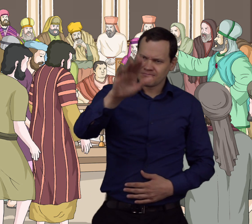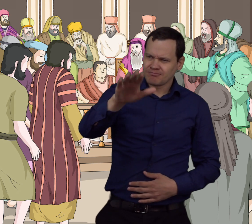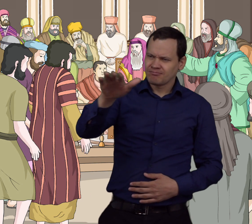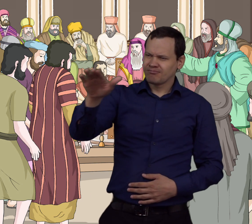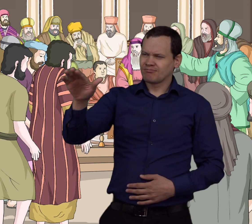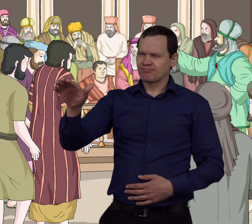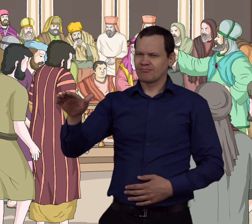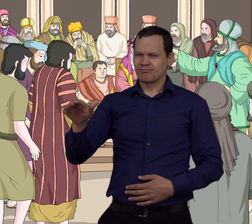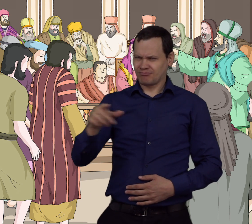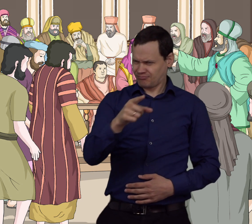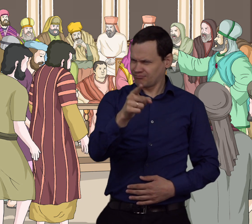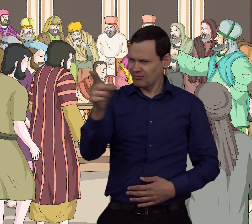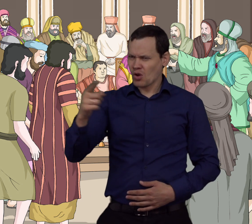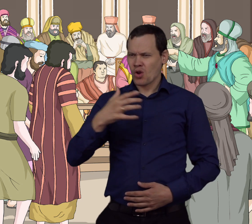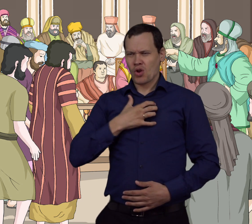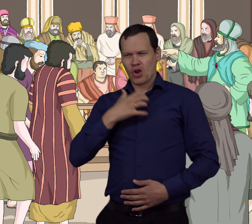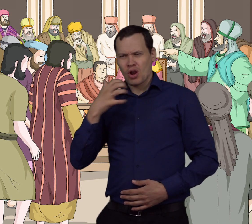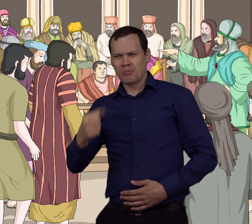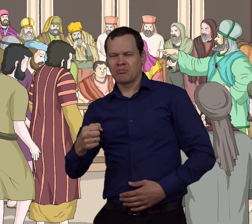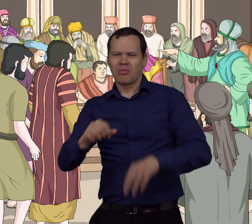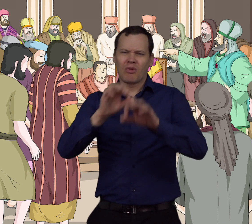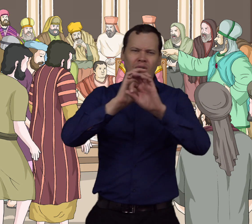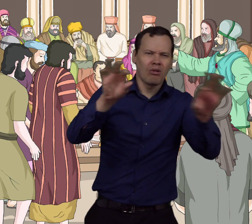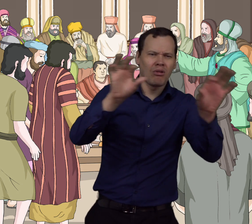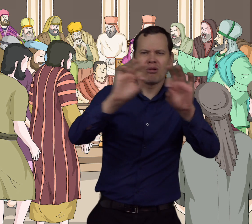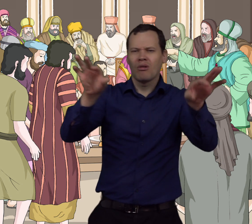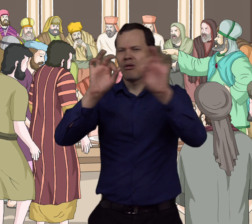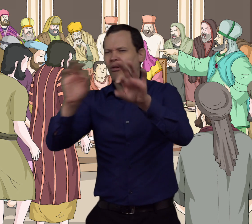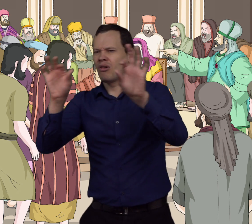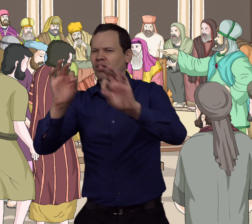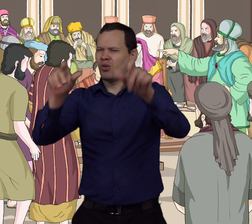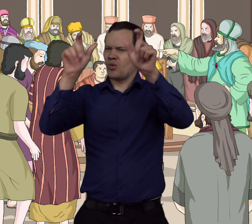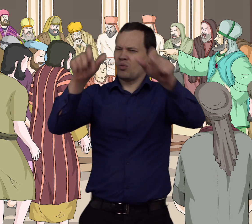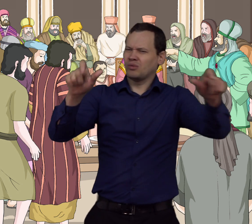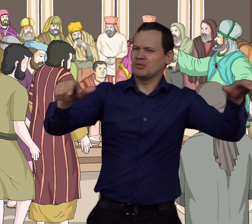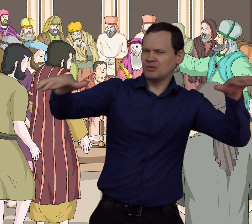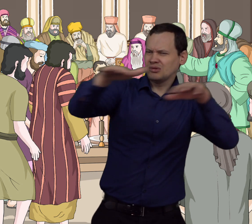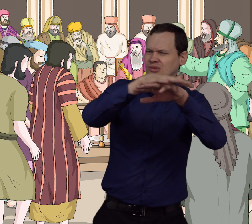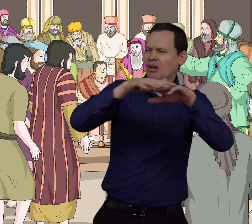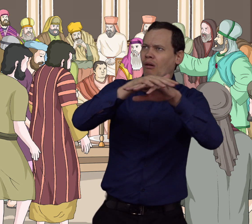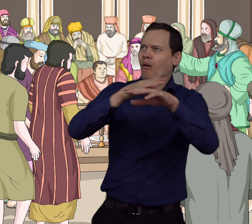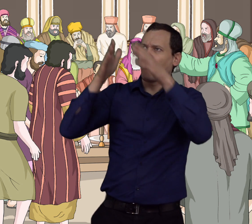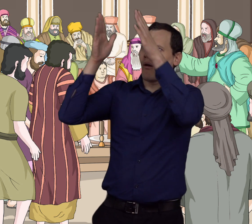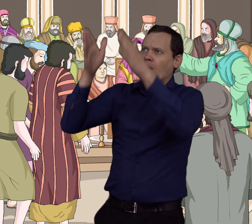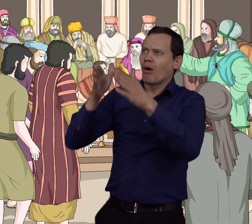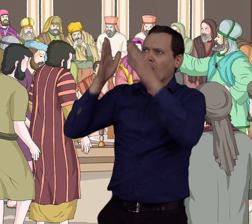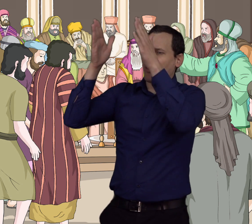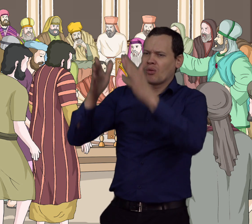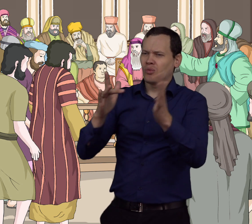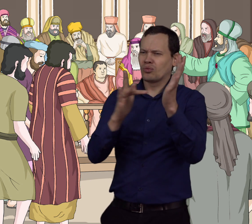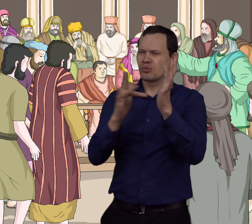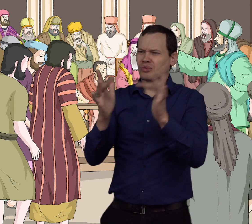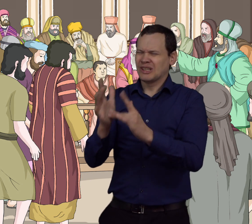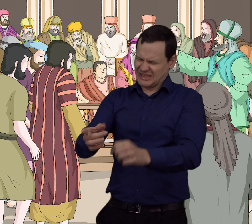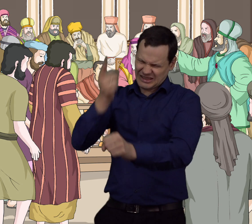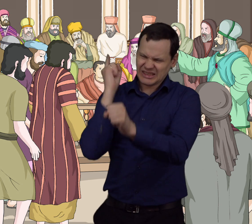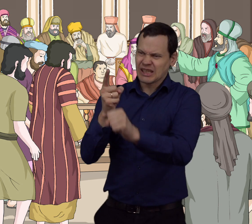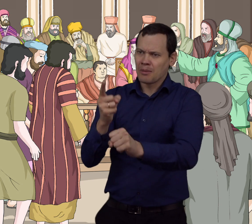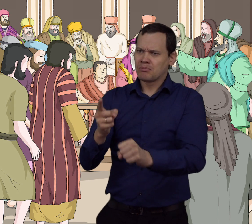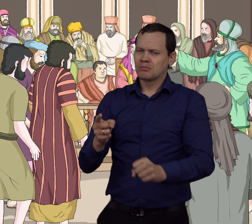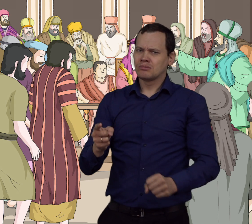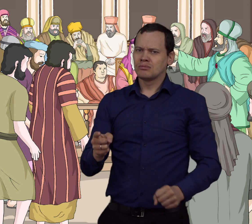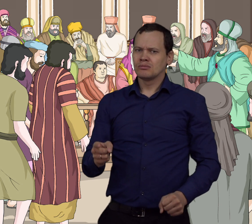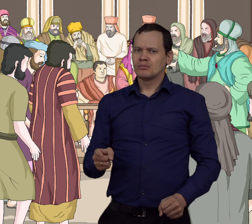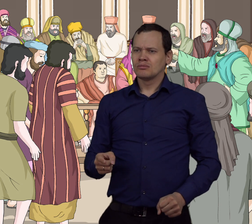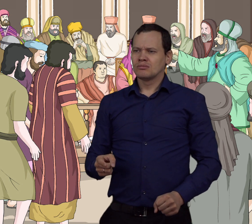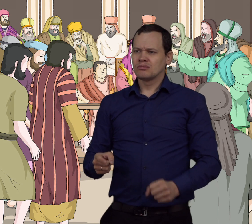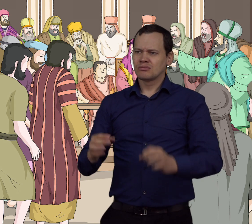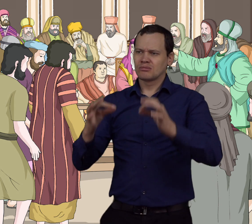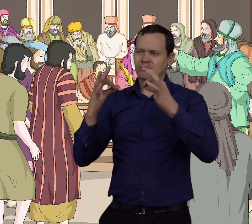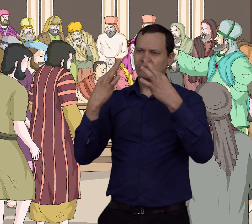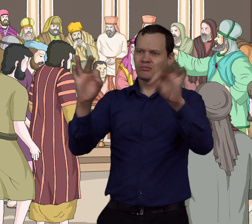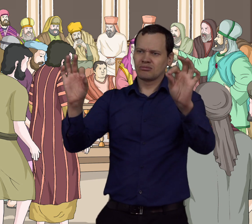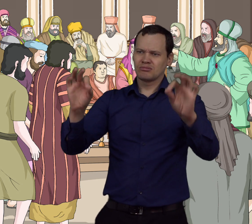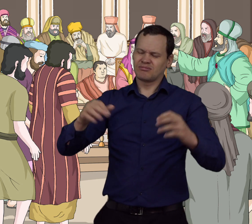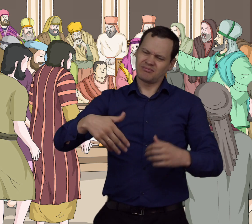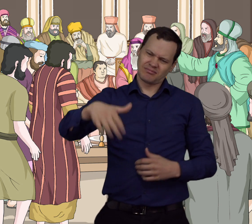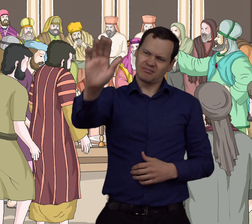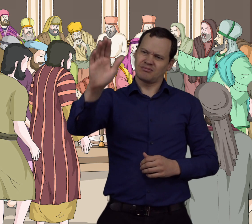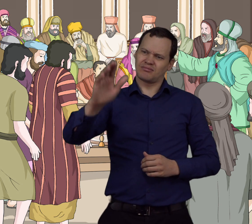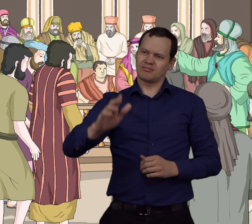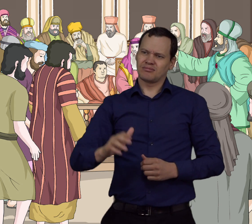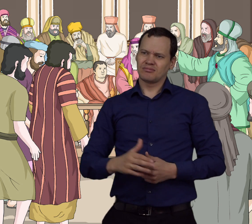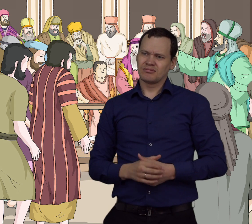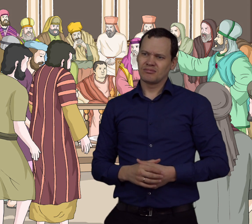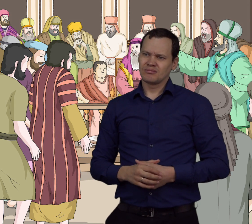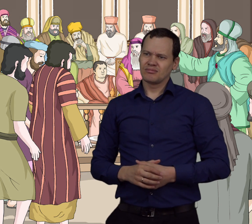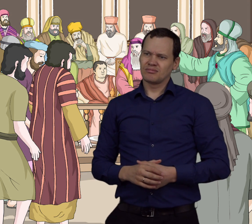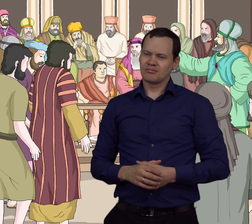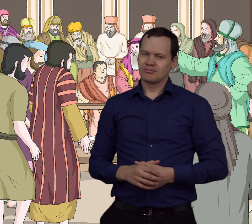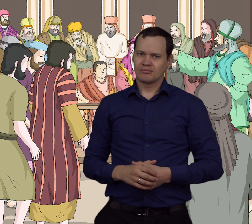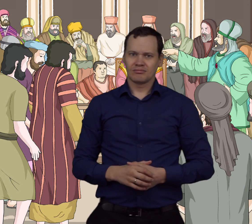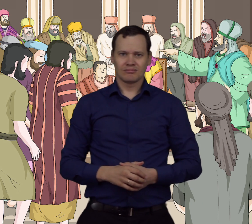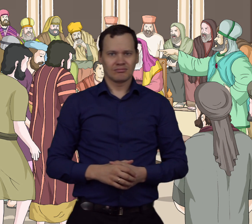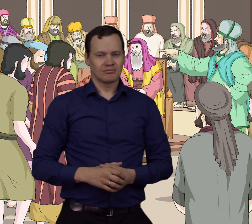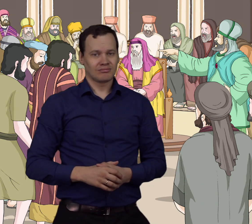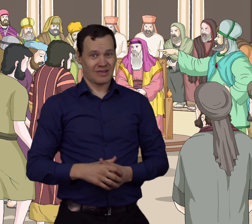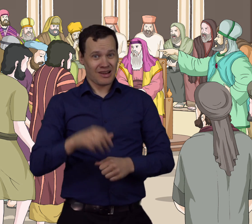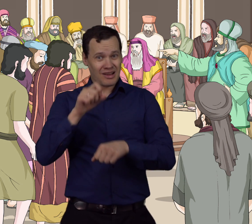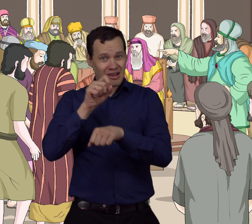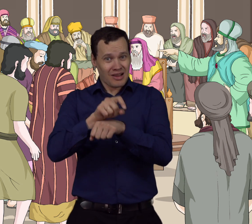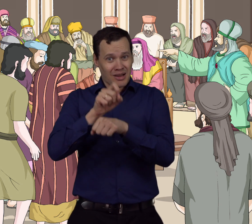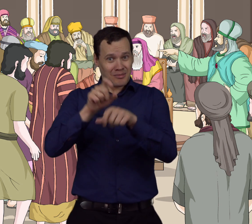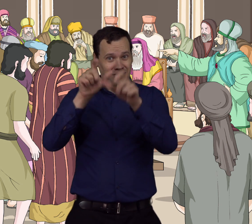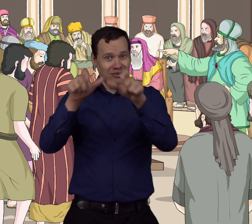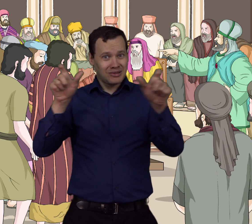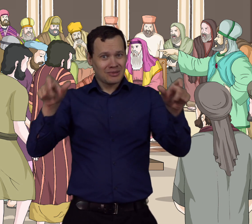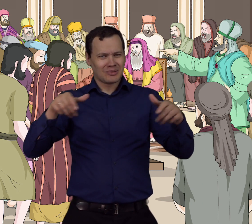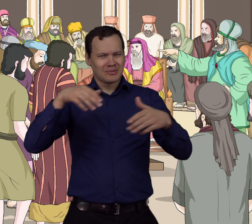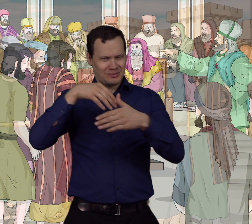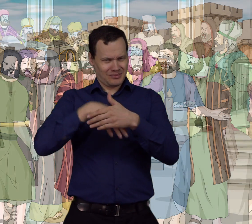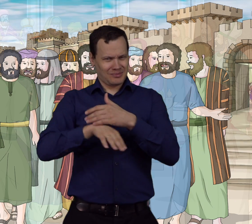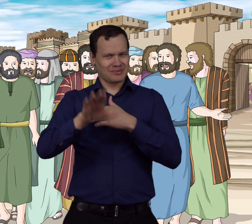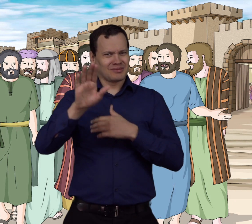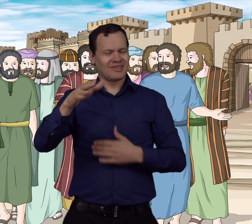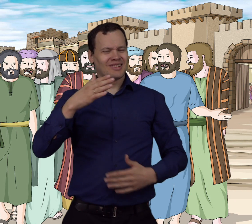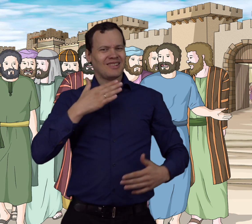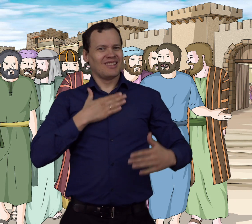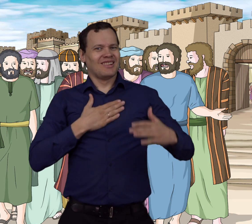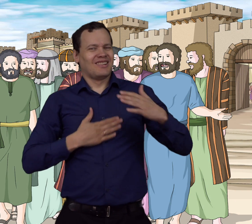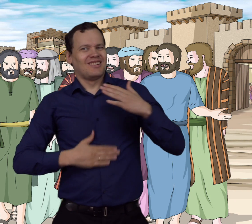Then they ordered them not to speak in the name of Jesus, and released them.